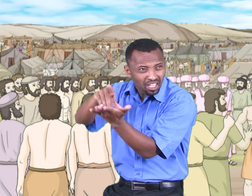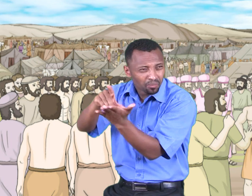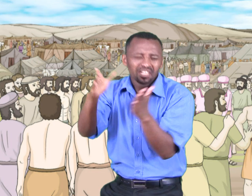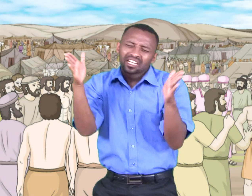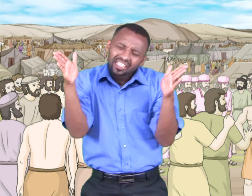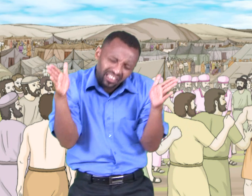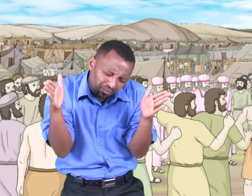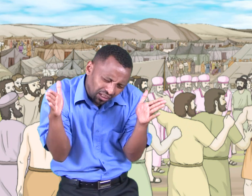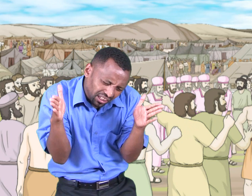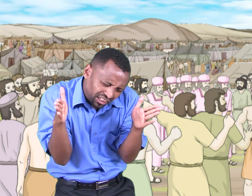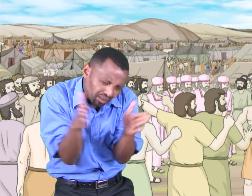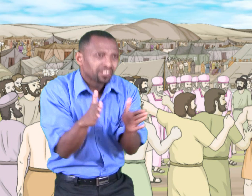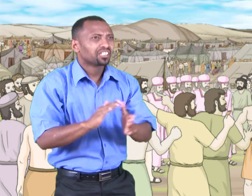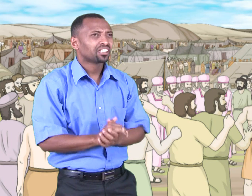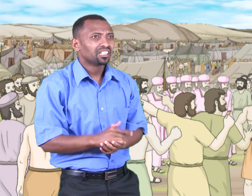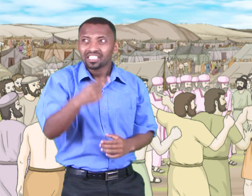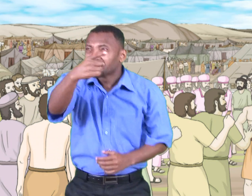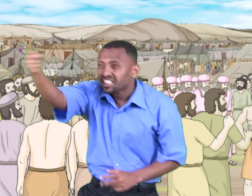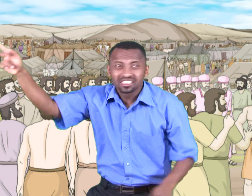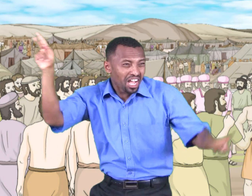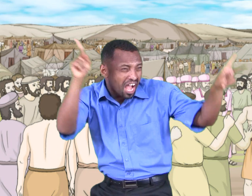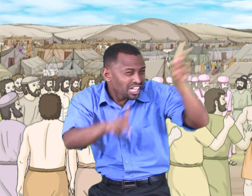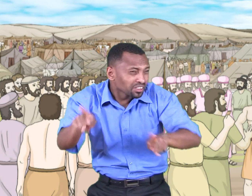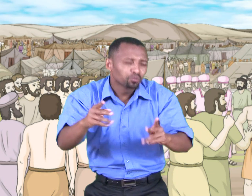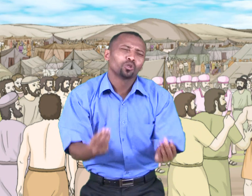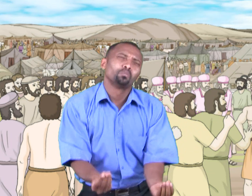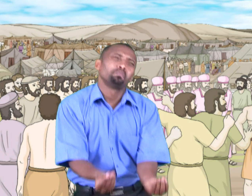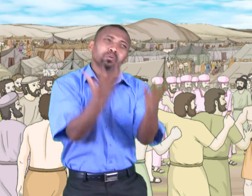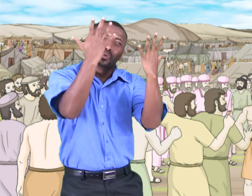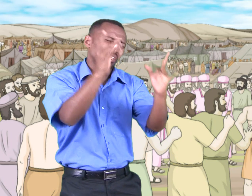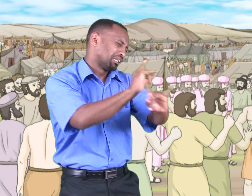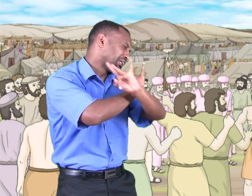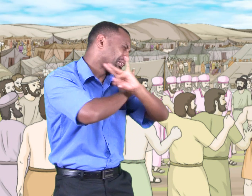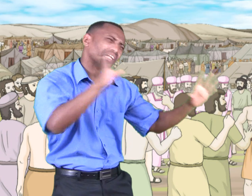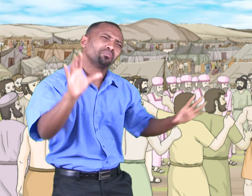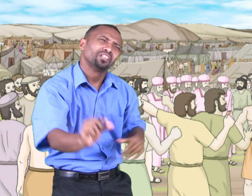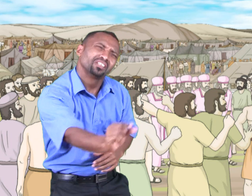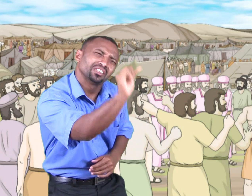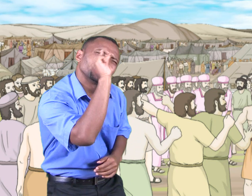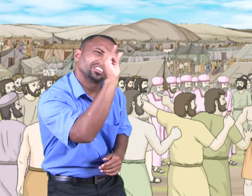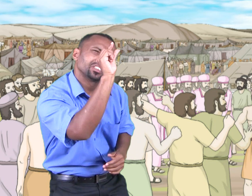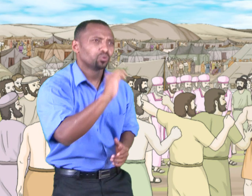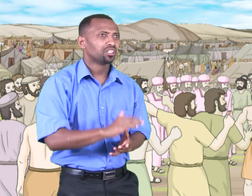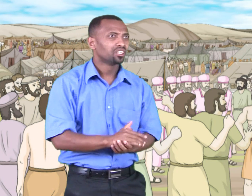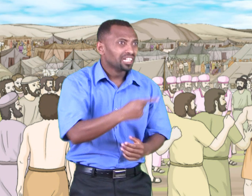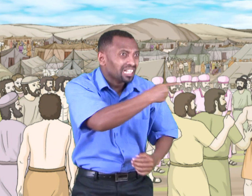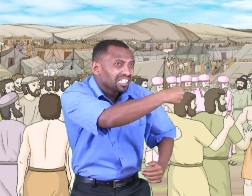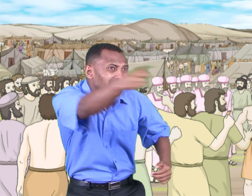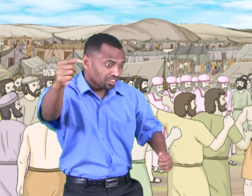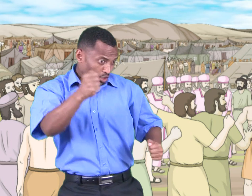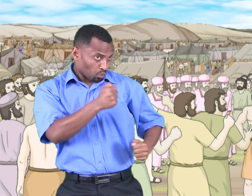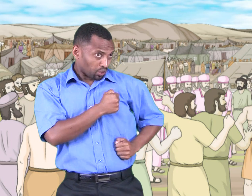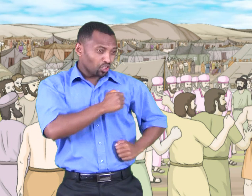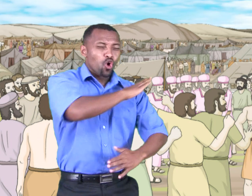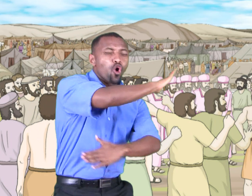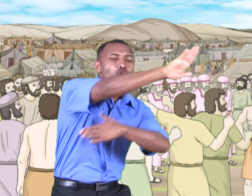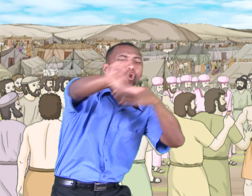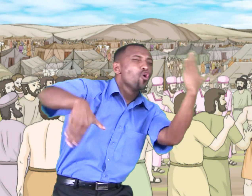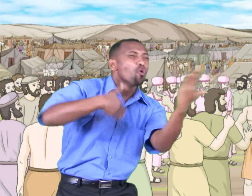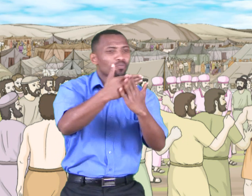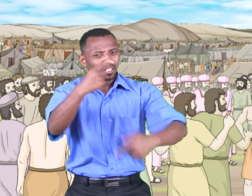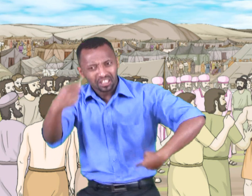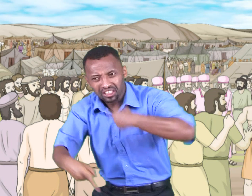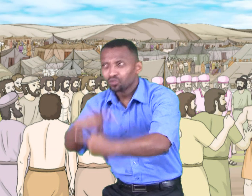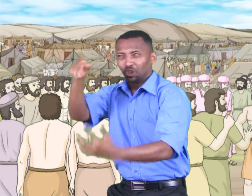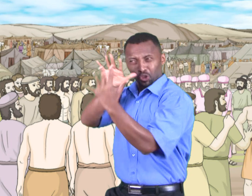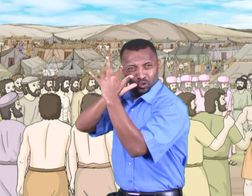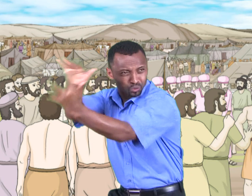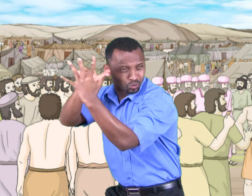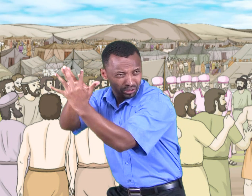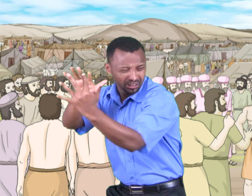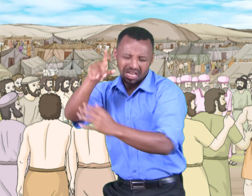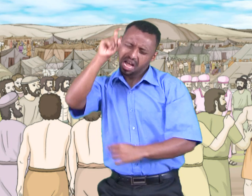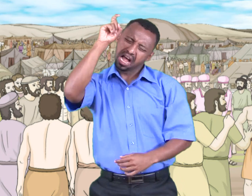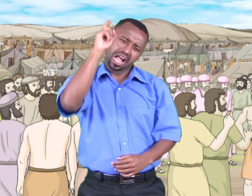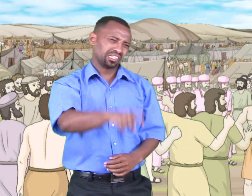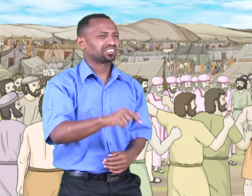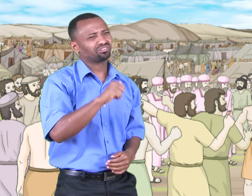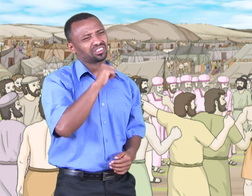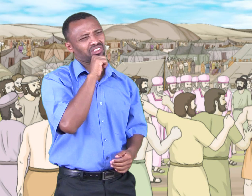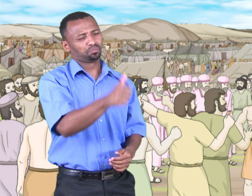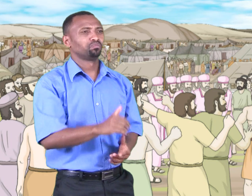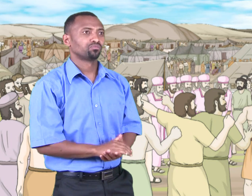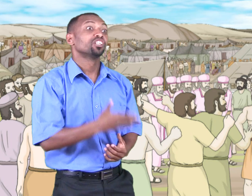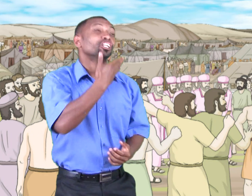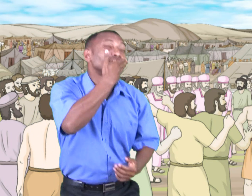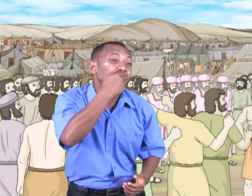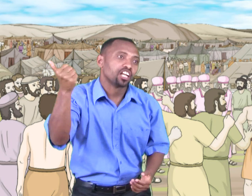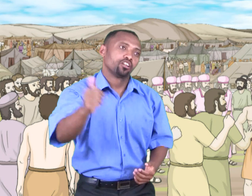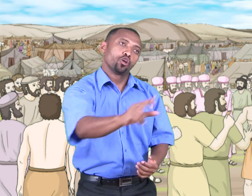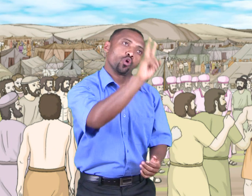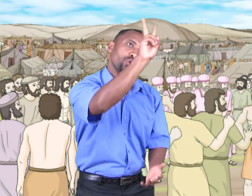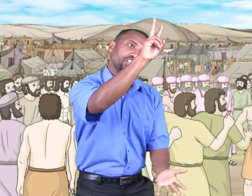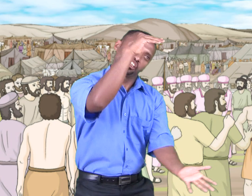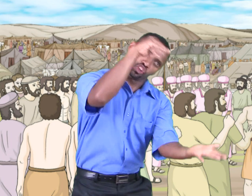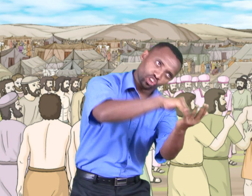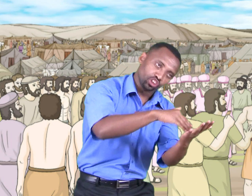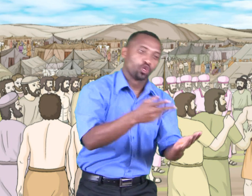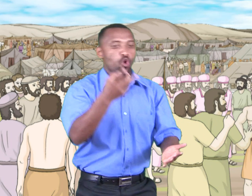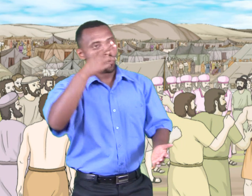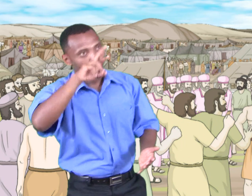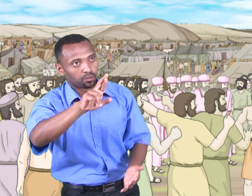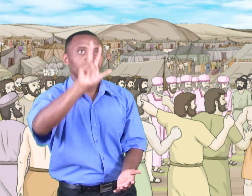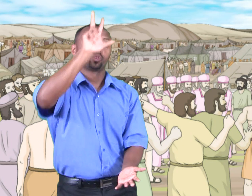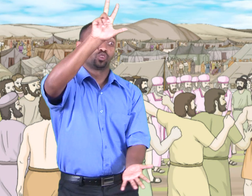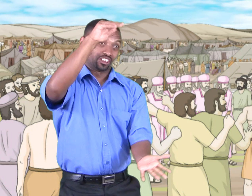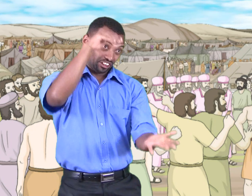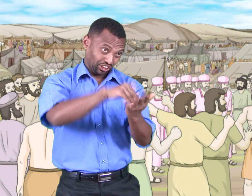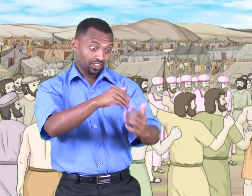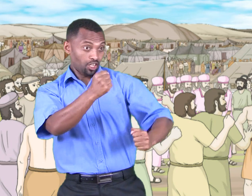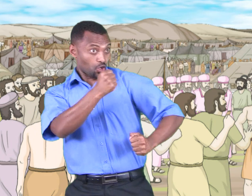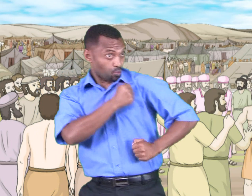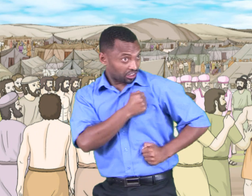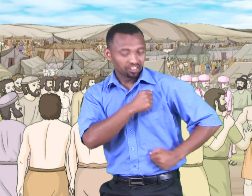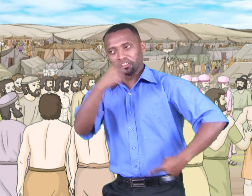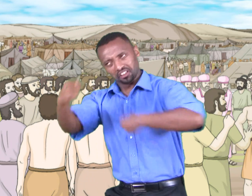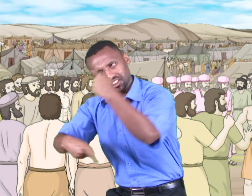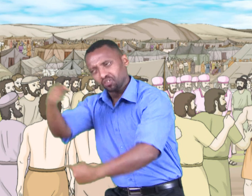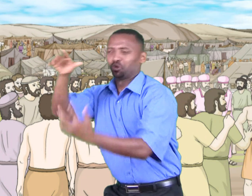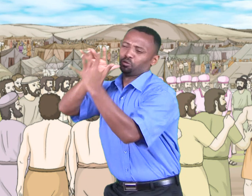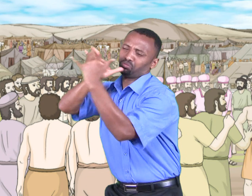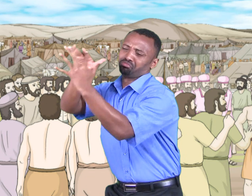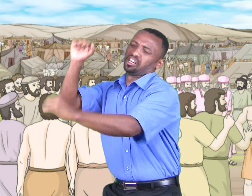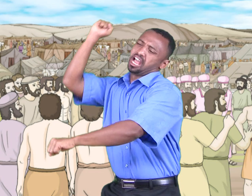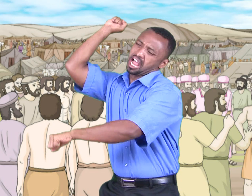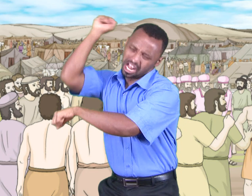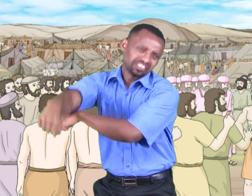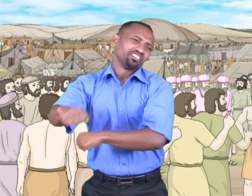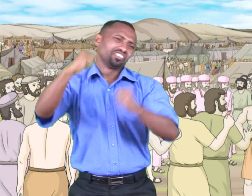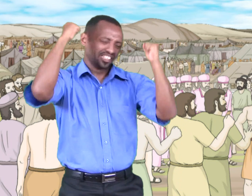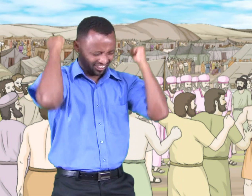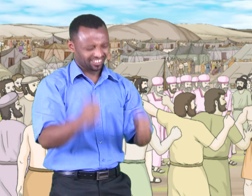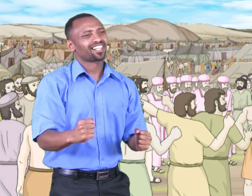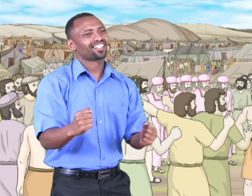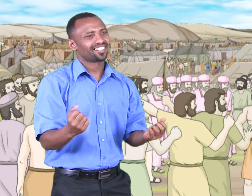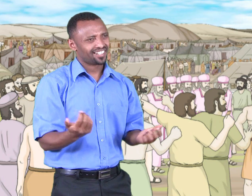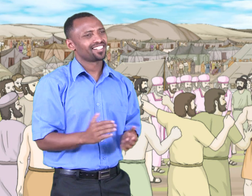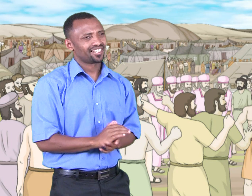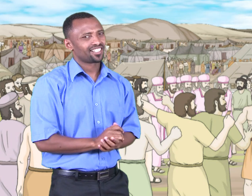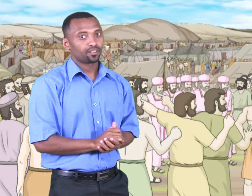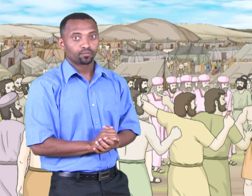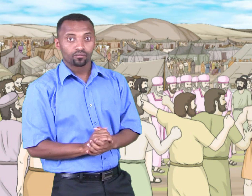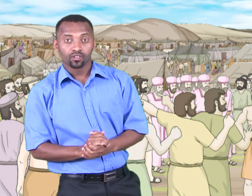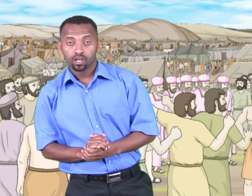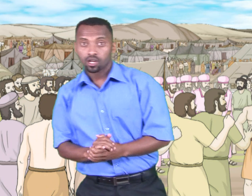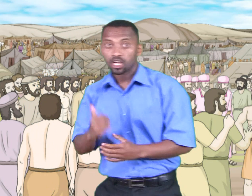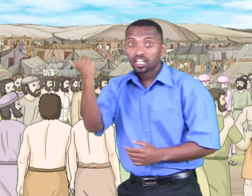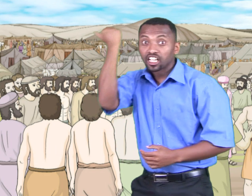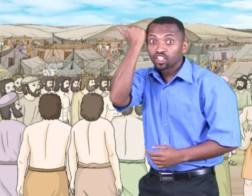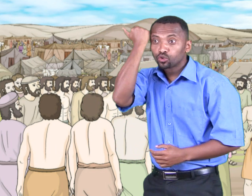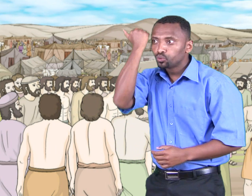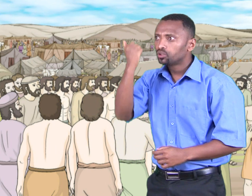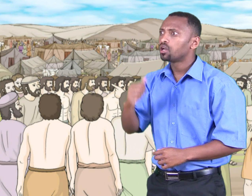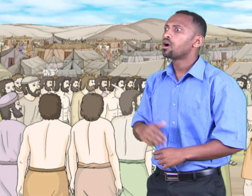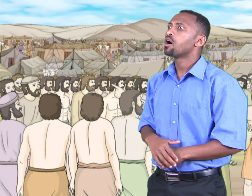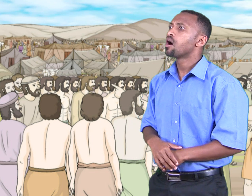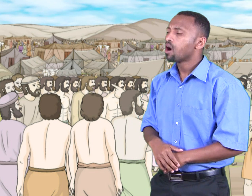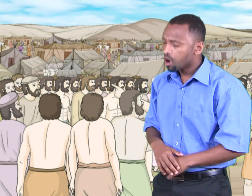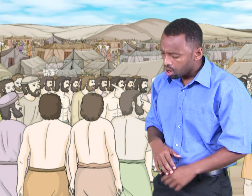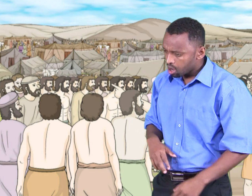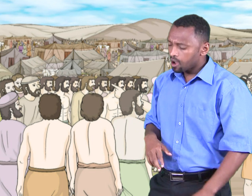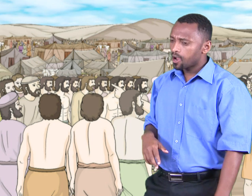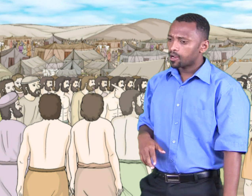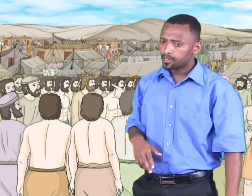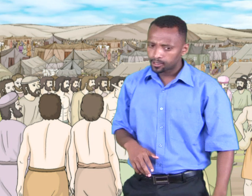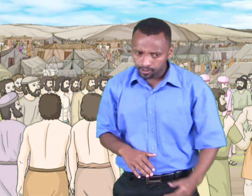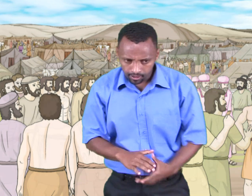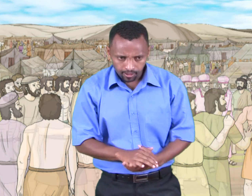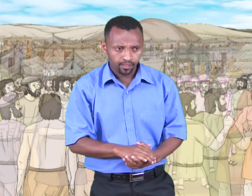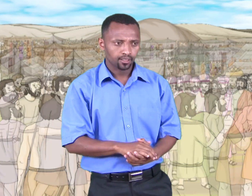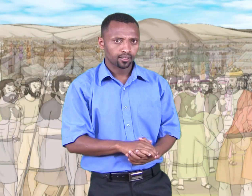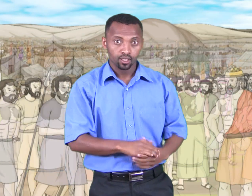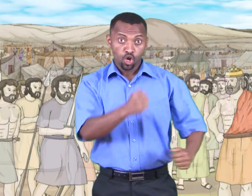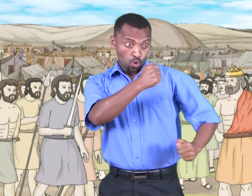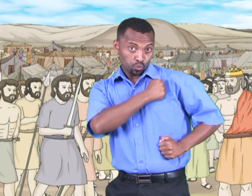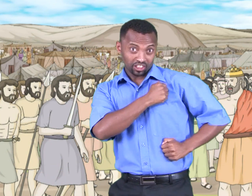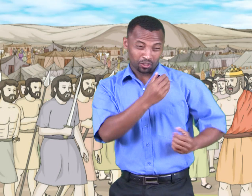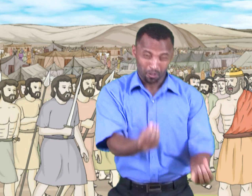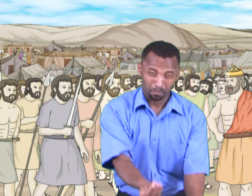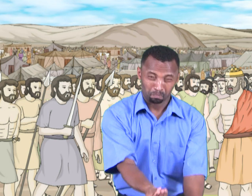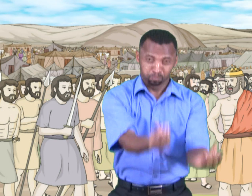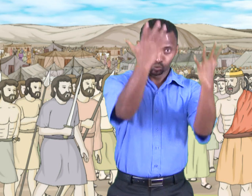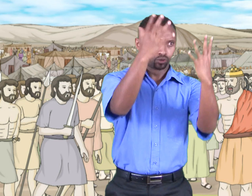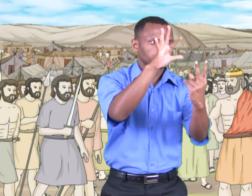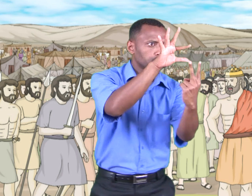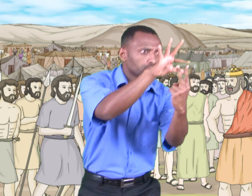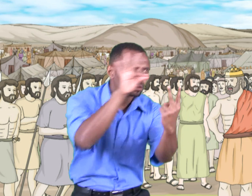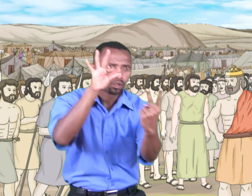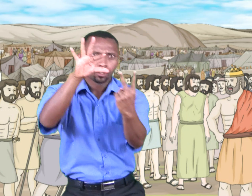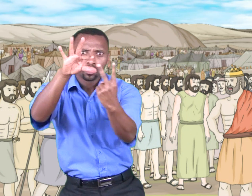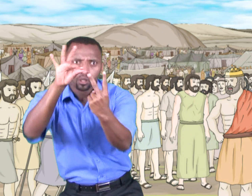two or three thousand men are enough to go up and attack Ai. Since the people of Ai are so few, you need not wear out all our people there.”